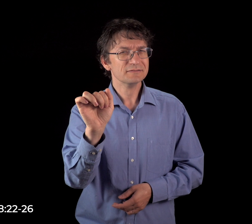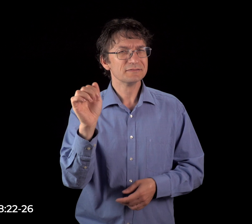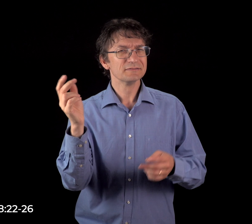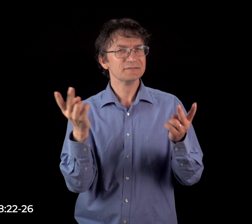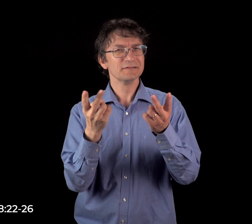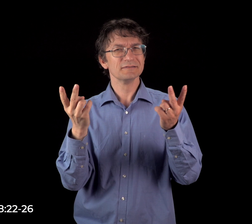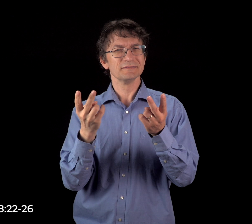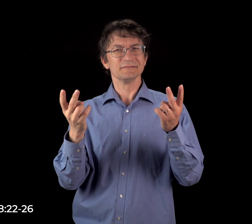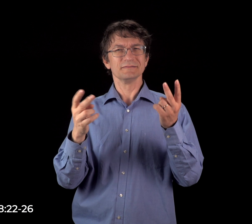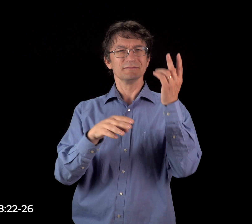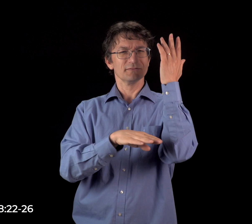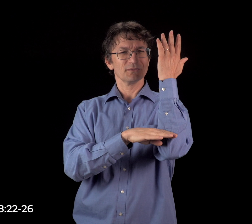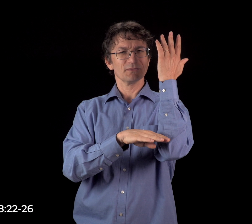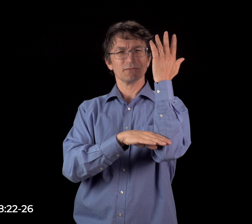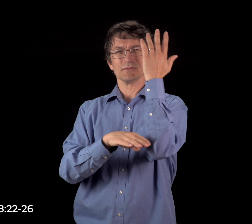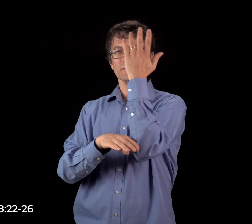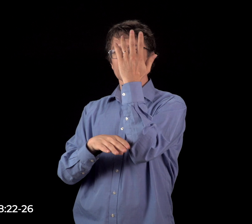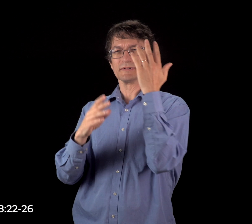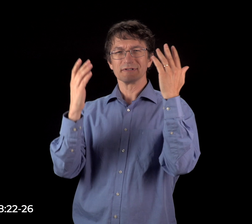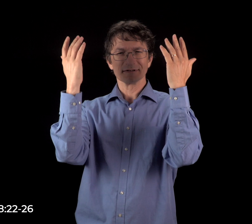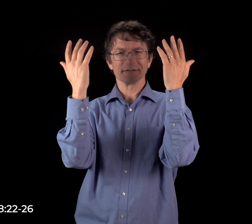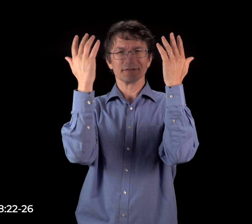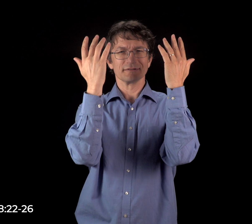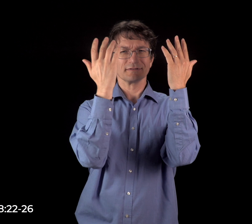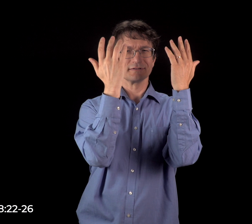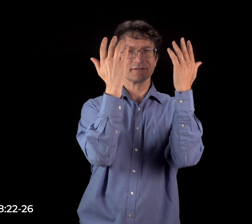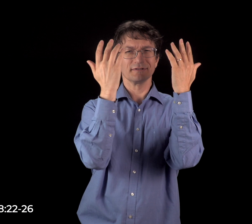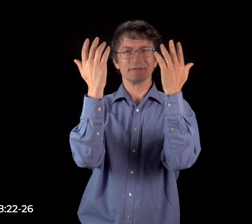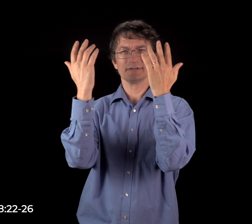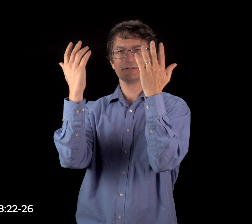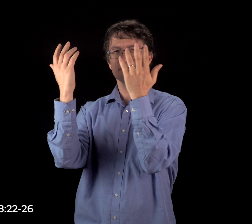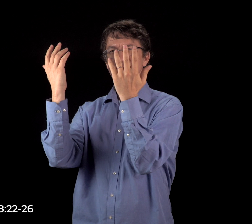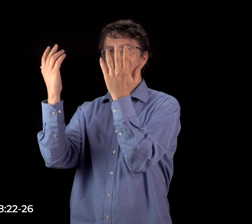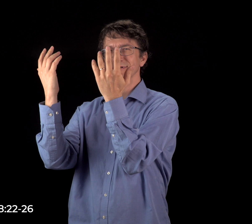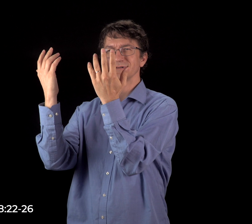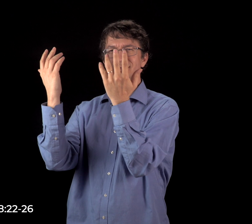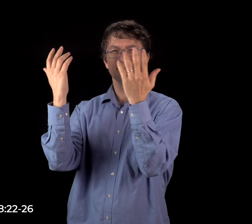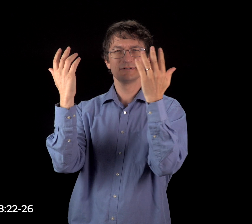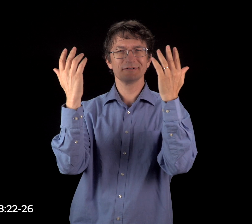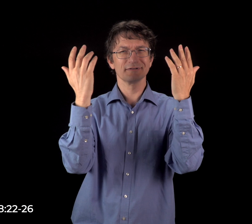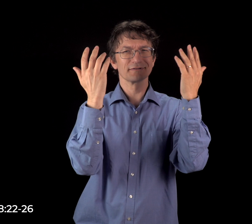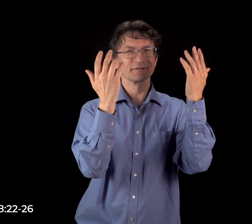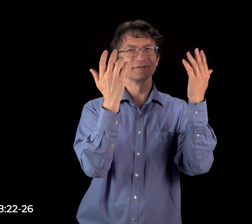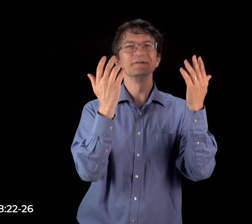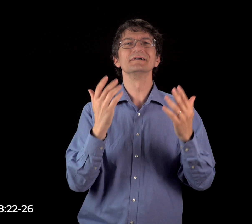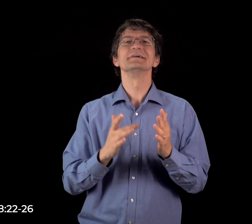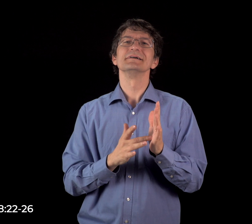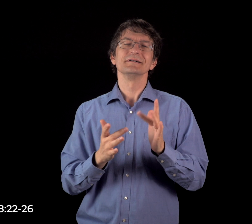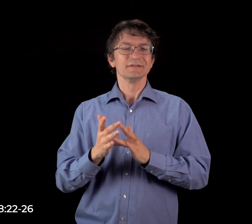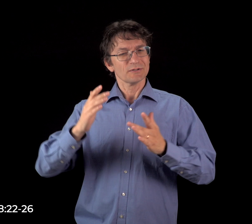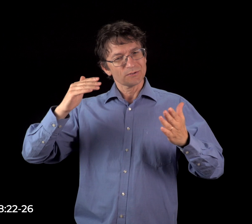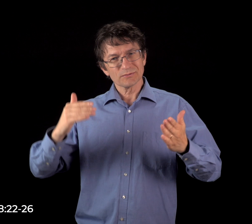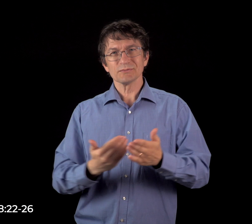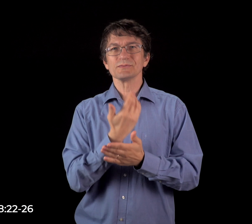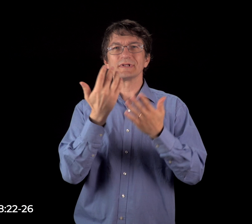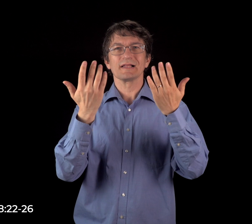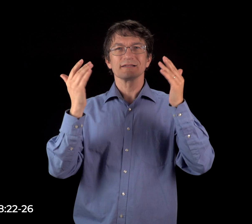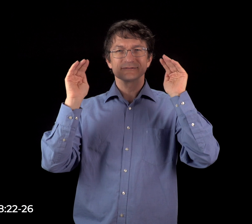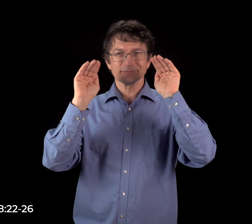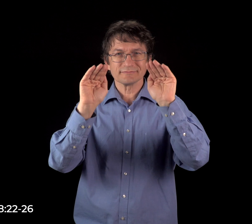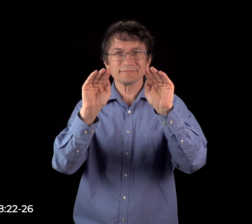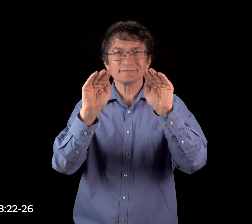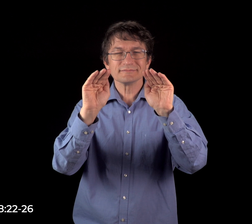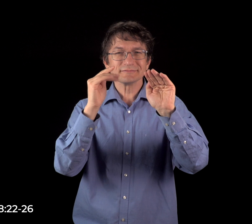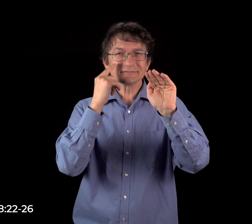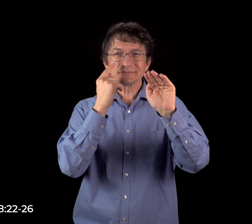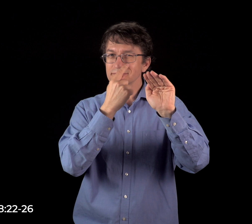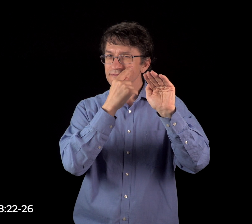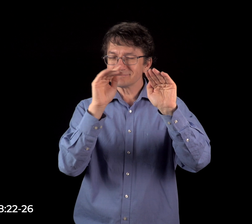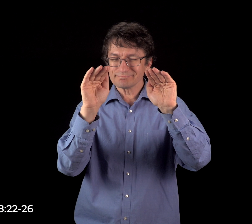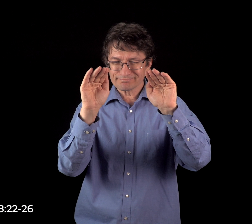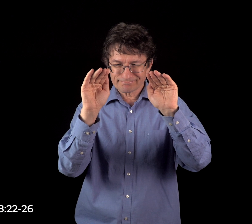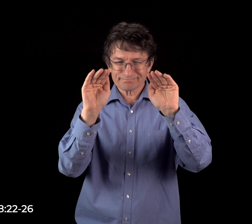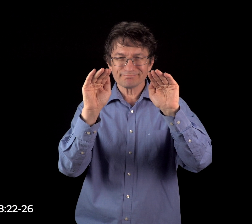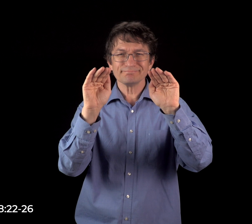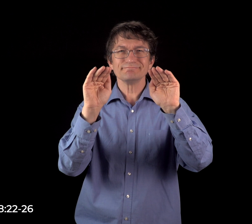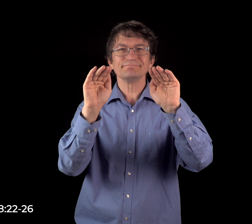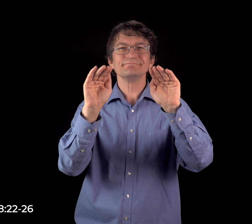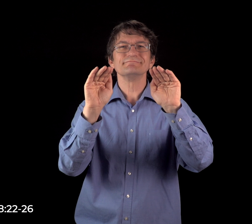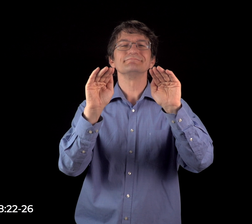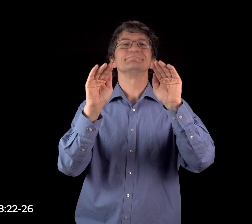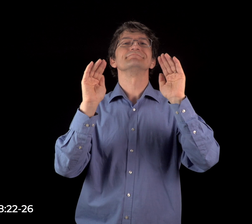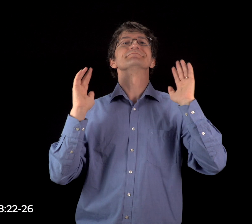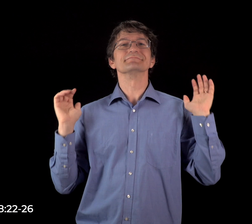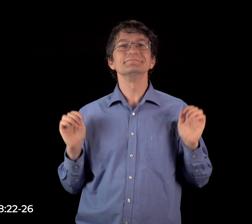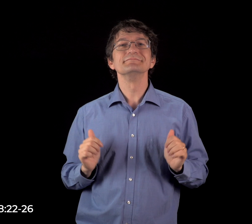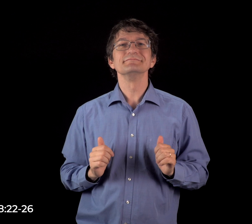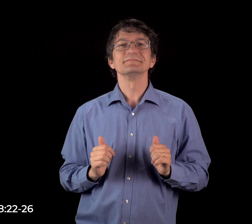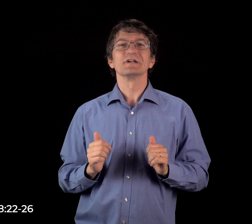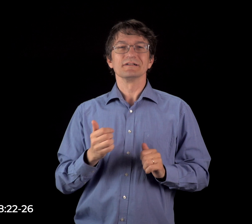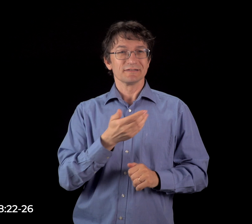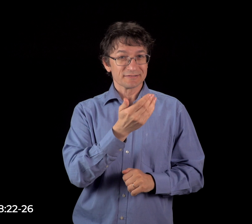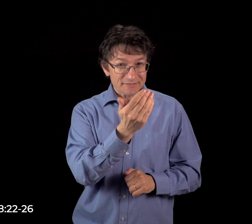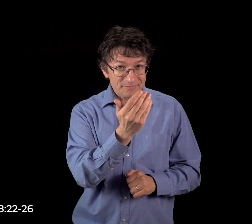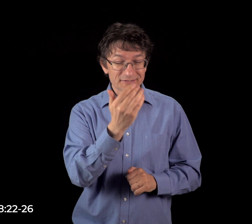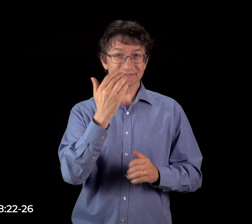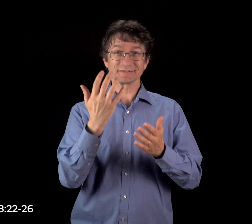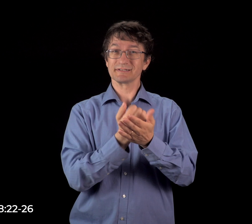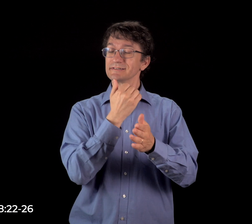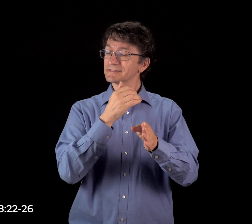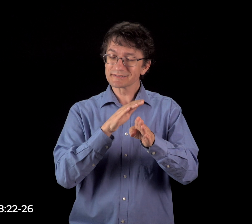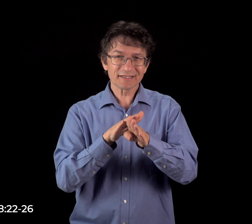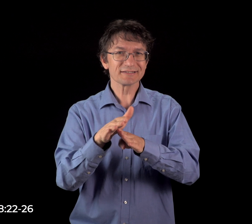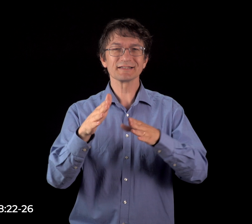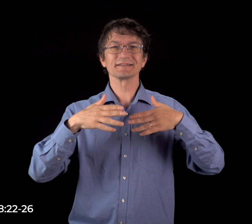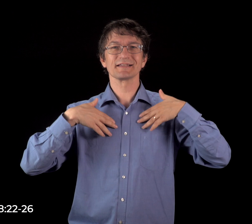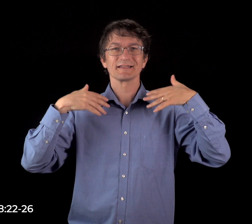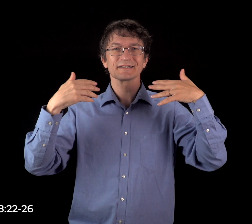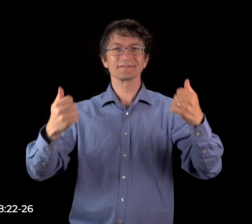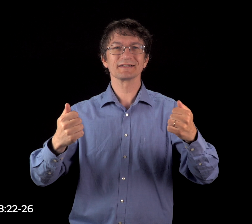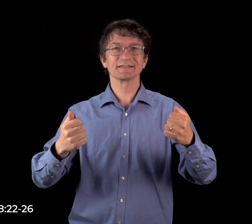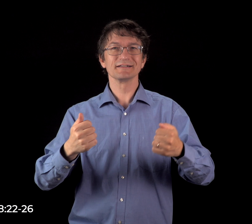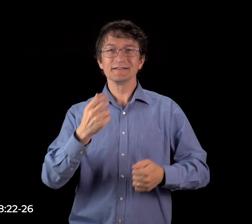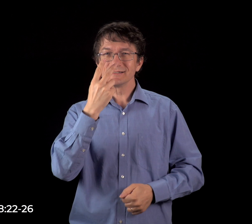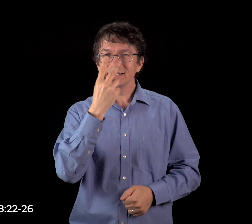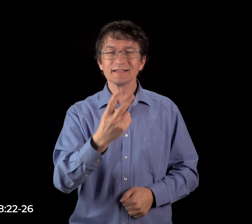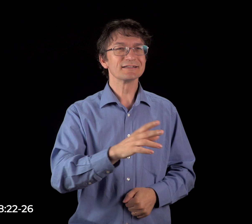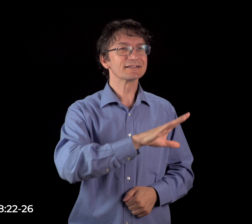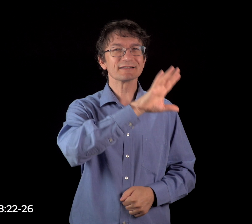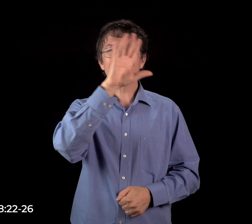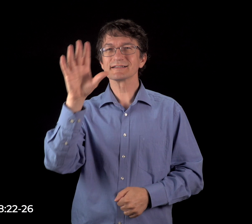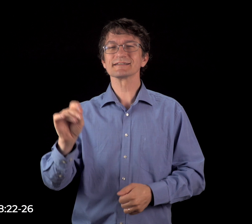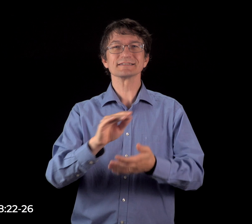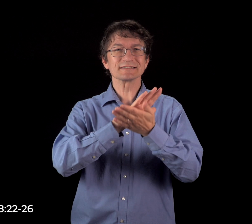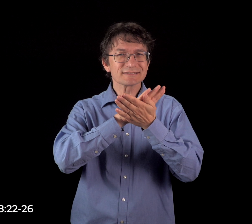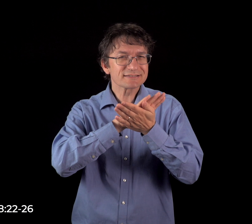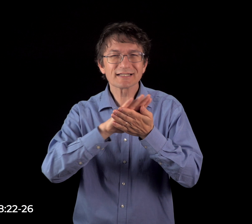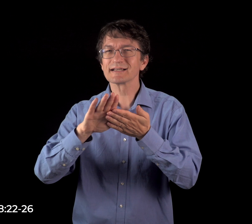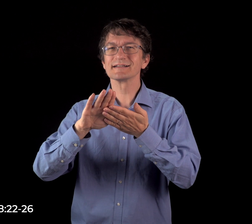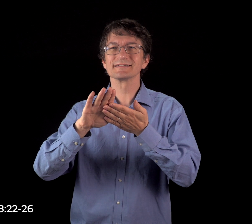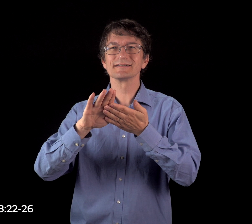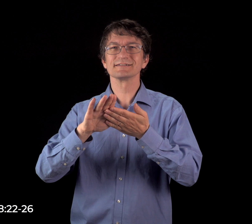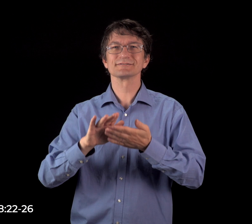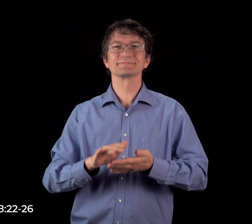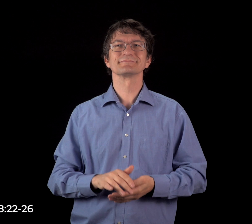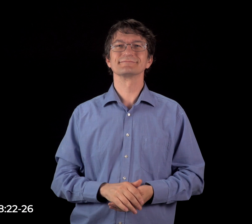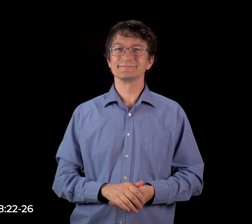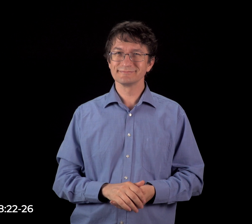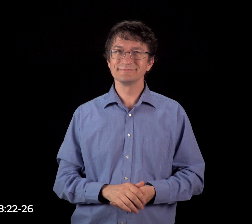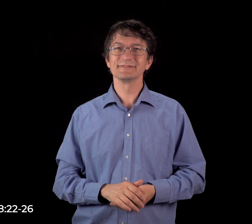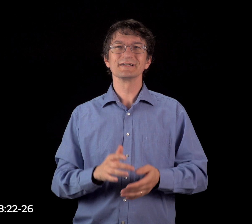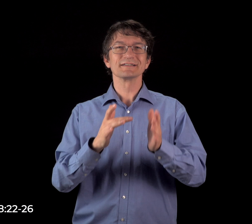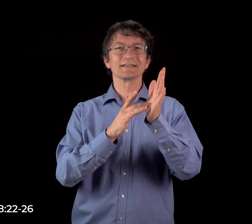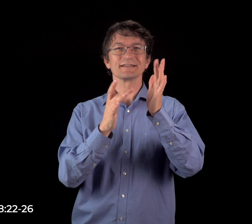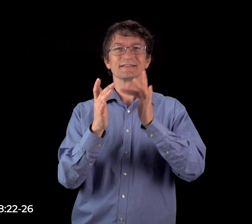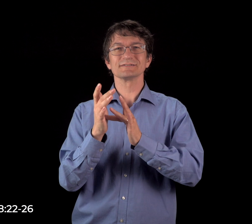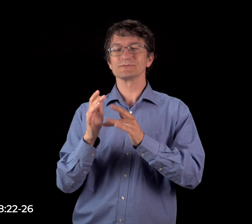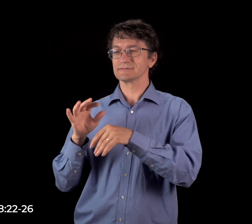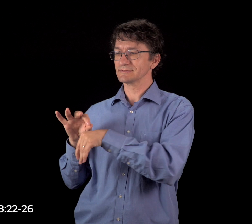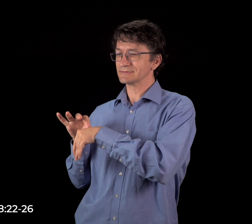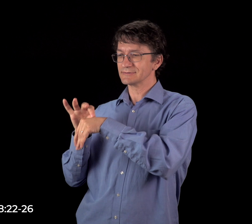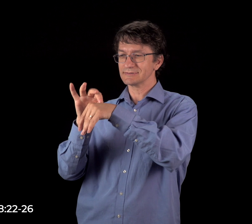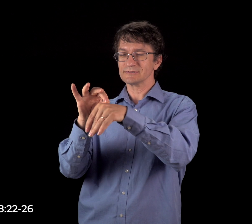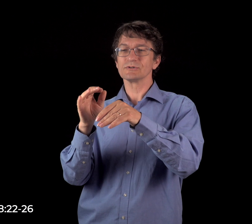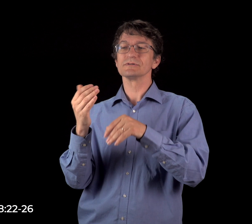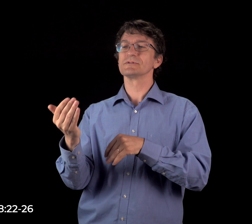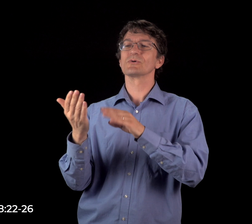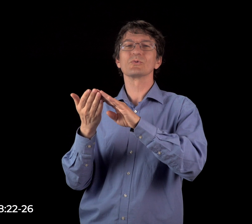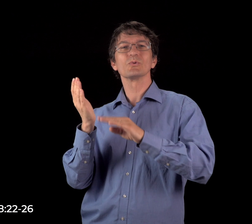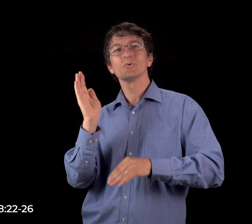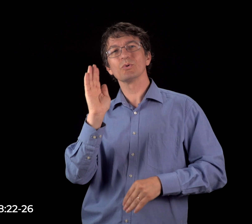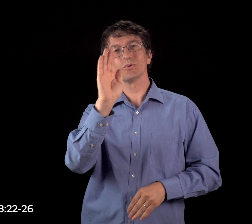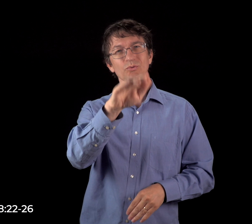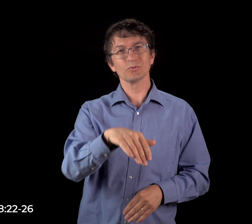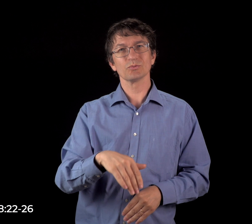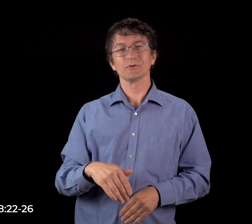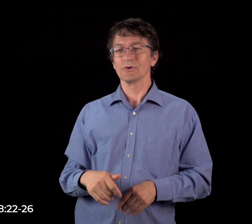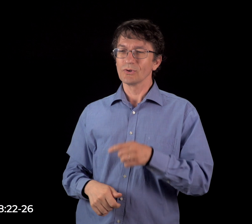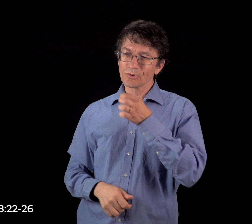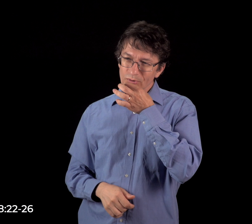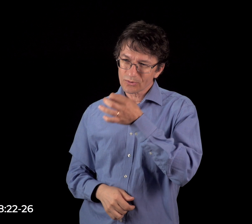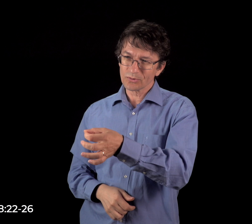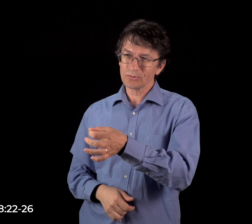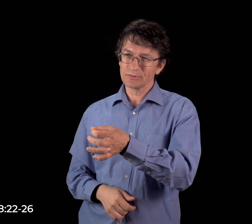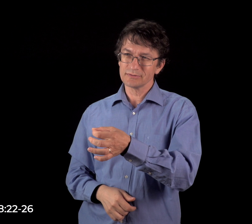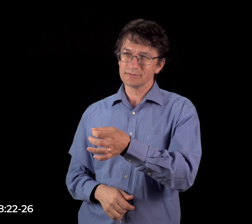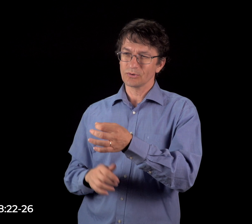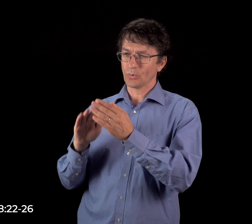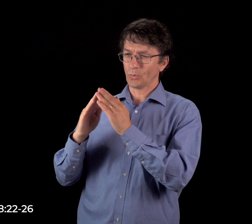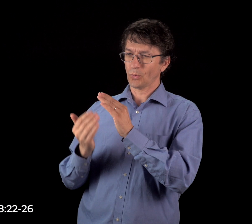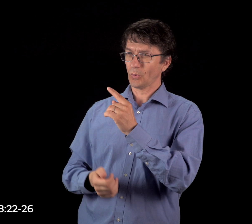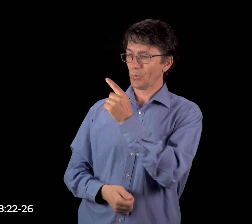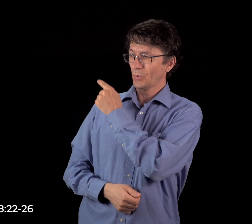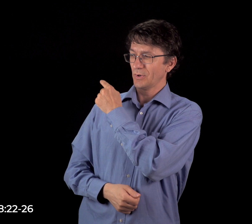Once again Jesus placed His hands on the man’s eyes, and when he opened them his sight was restored, and he could see everything clearly.